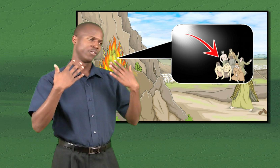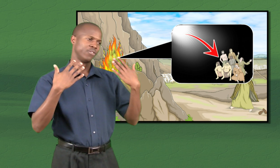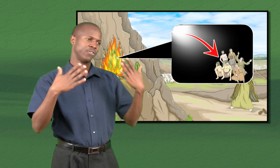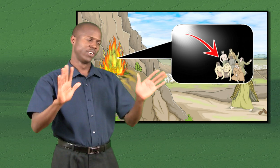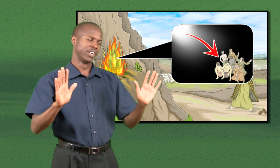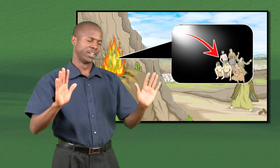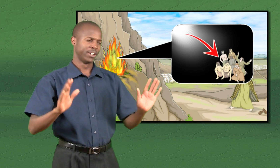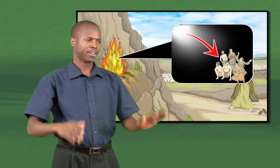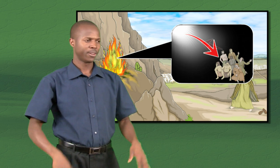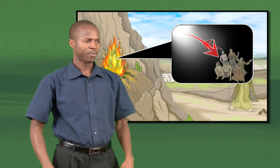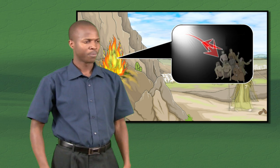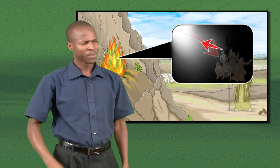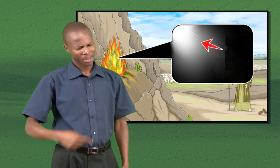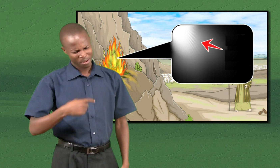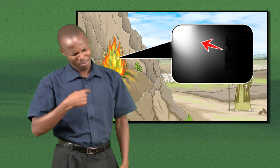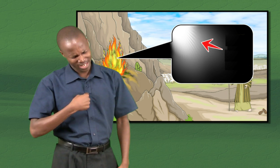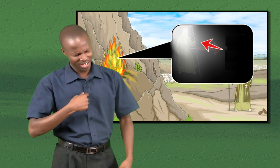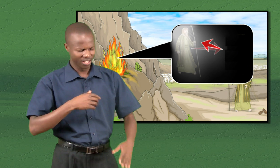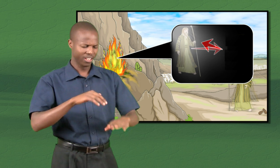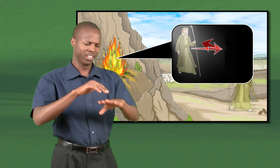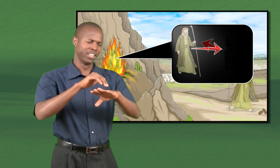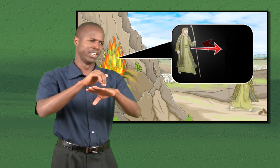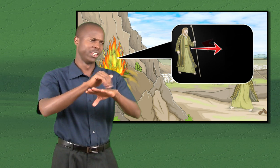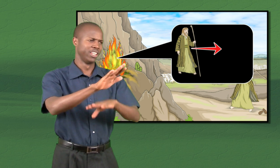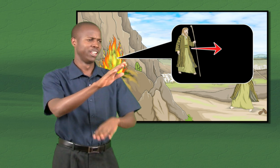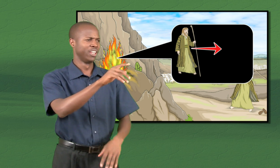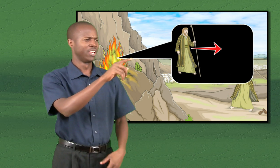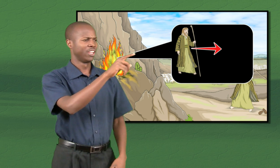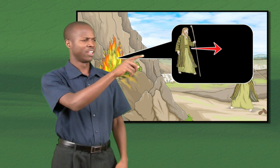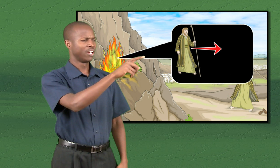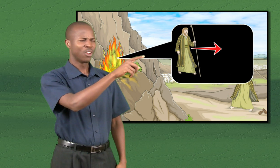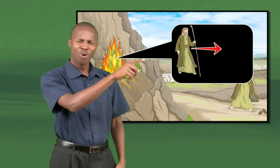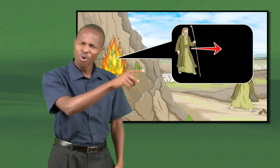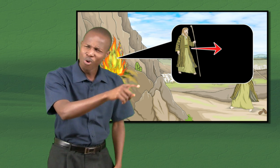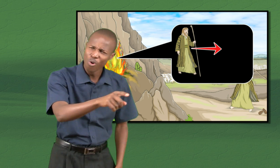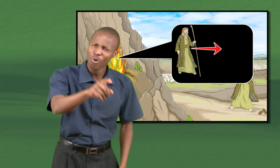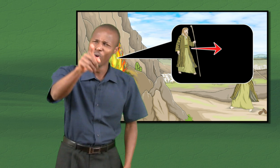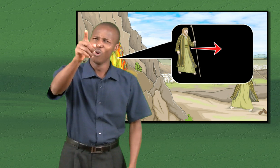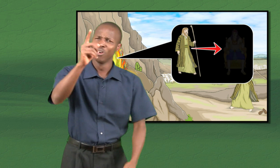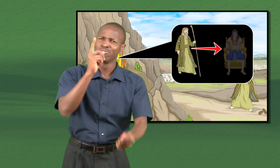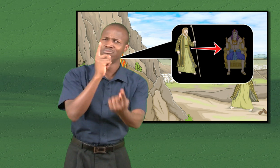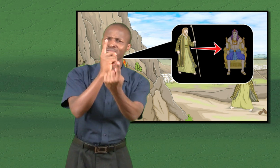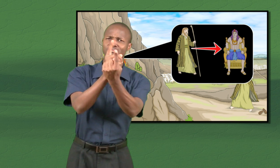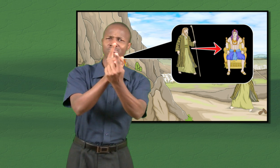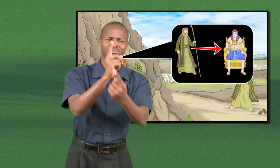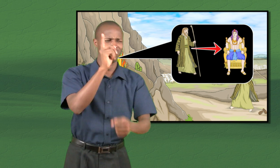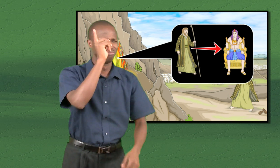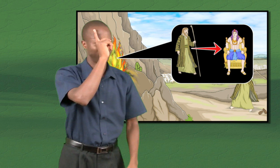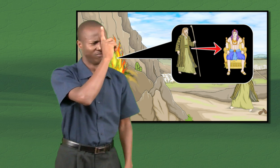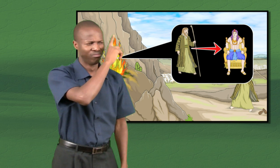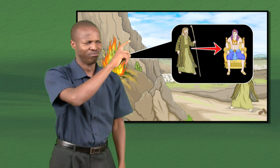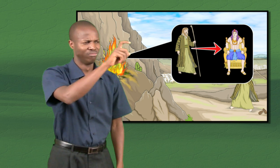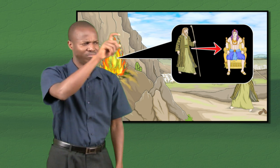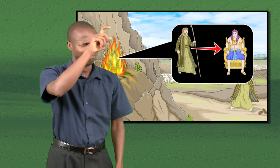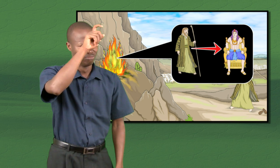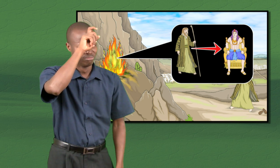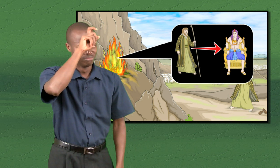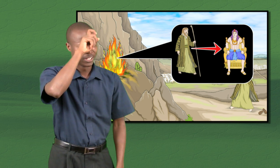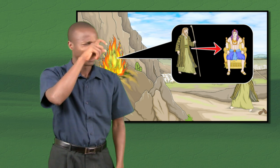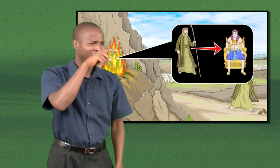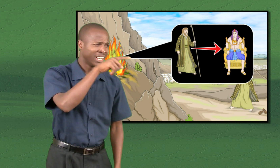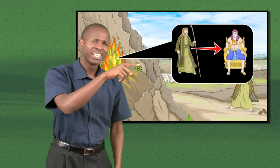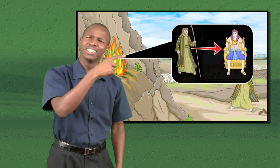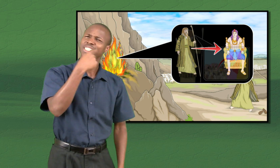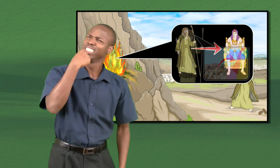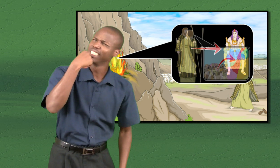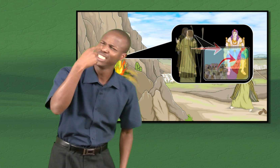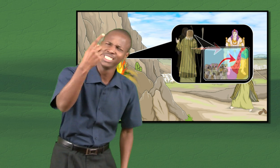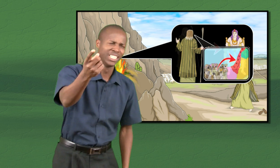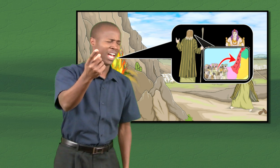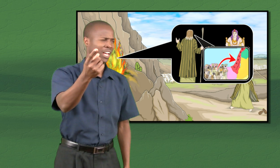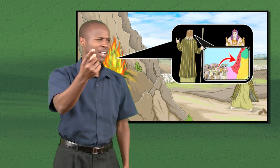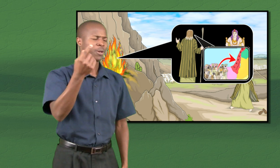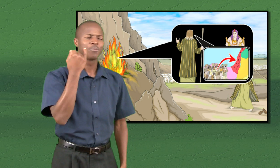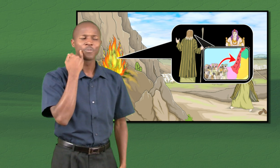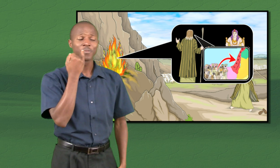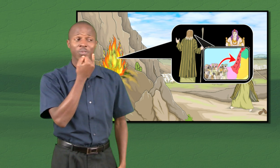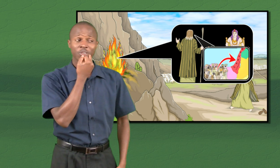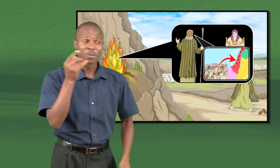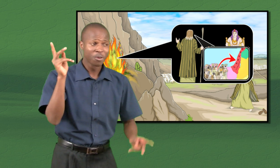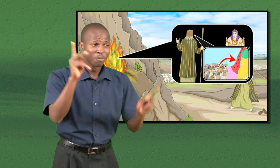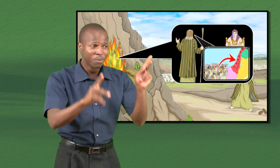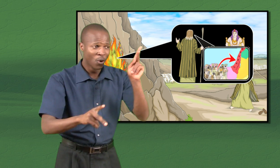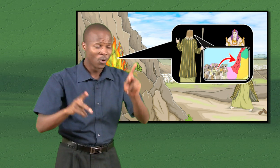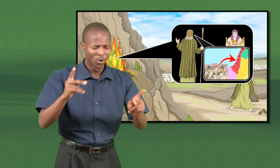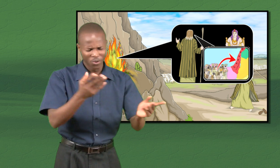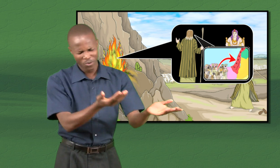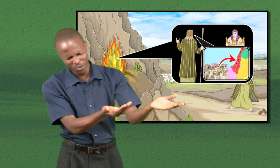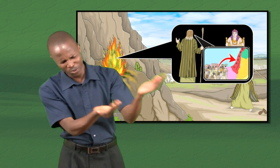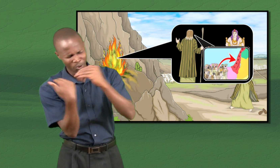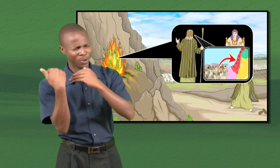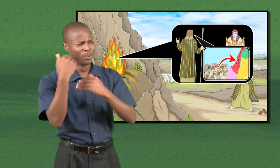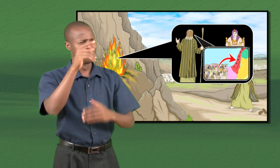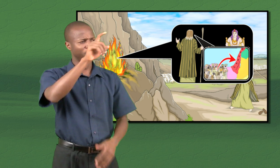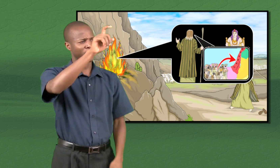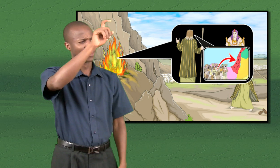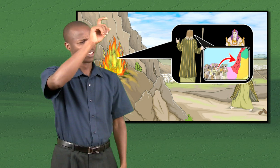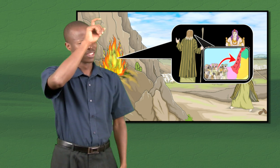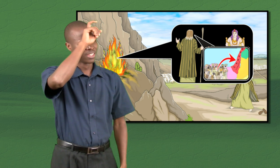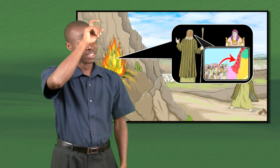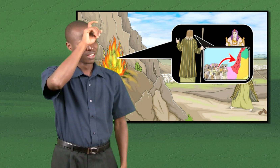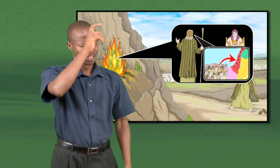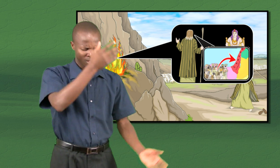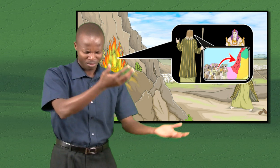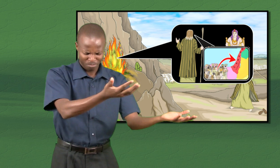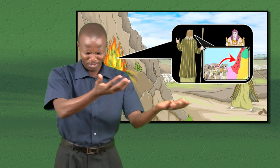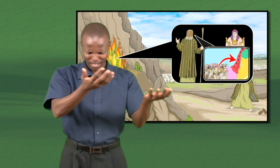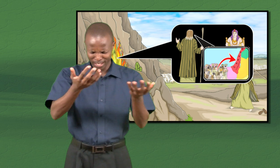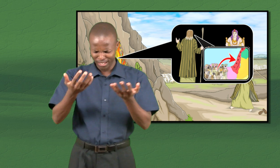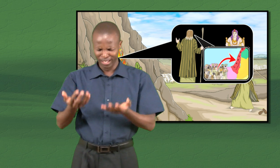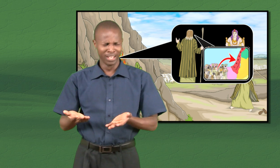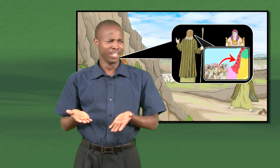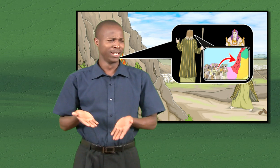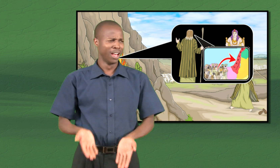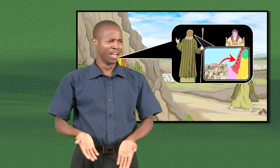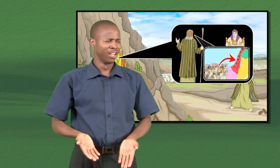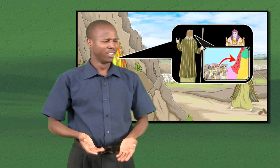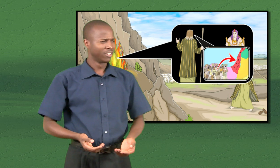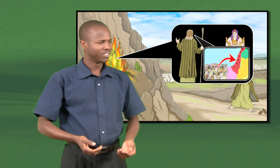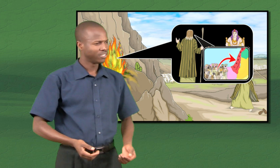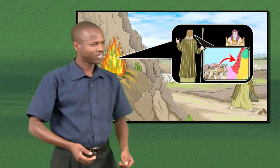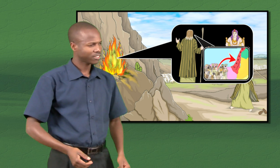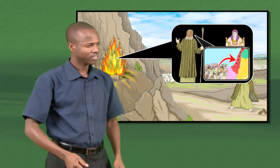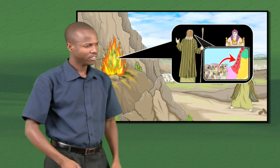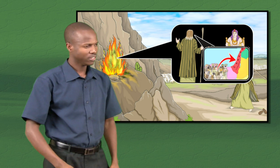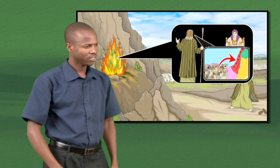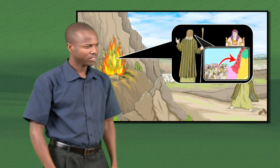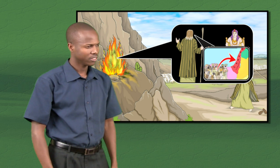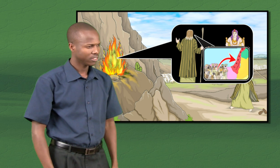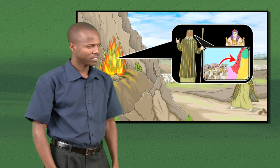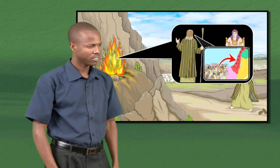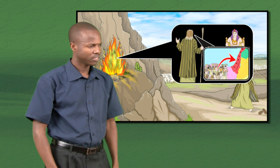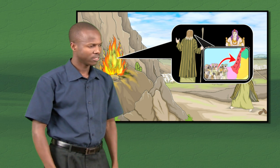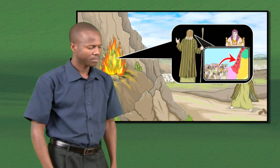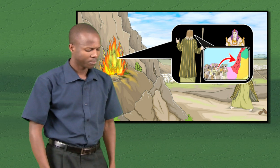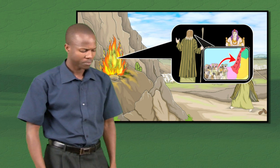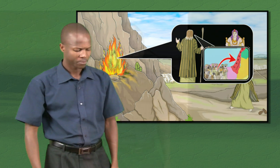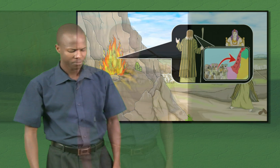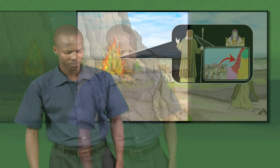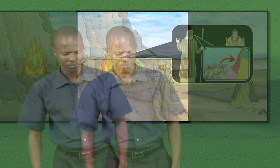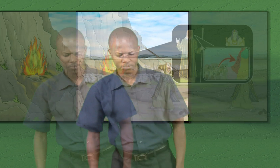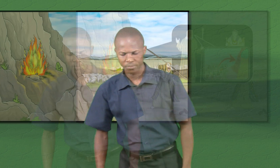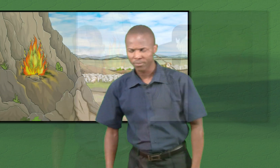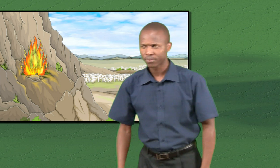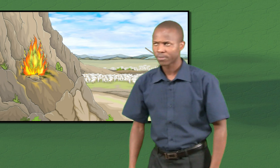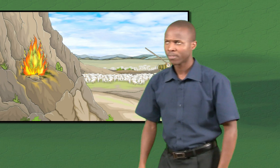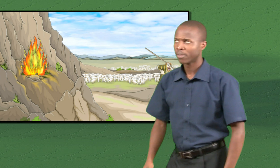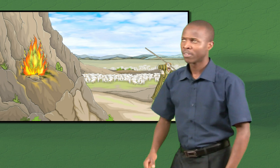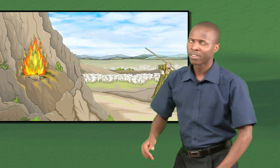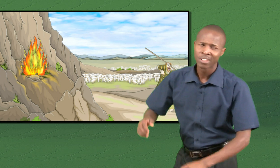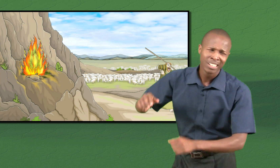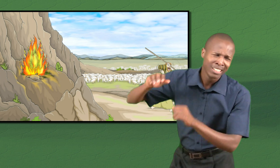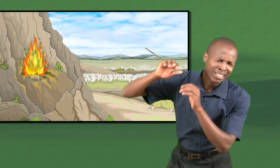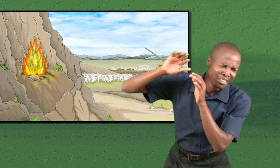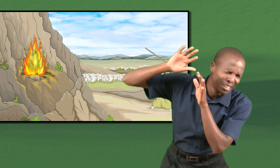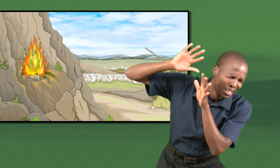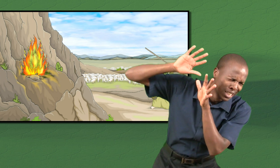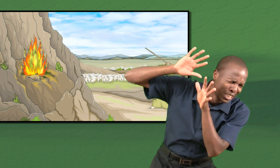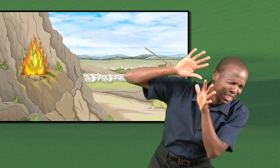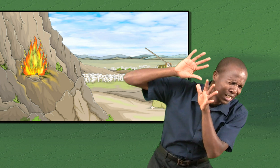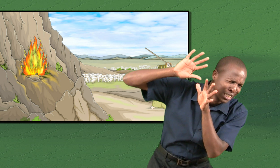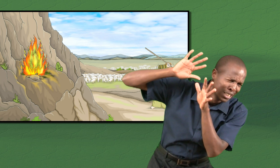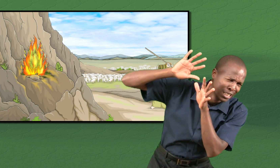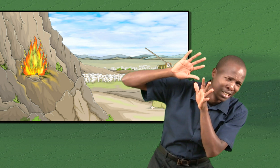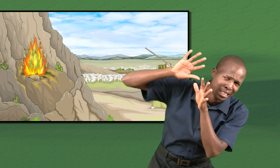Therefore, go! I am sending you to Pharaoh to bring My people the Israelites out of Egypt.”